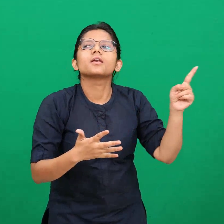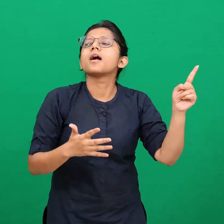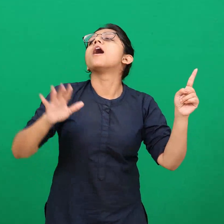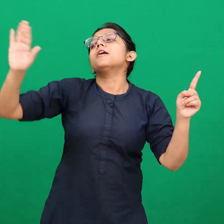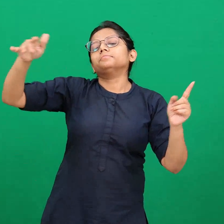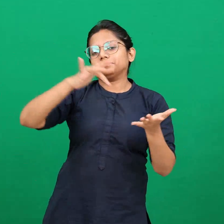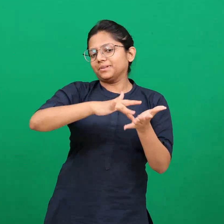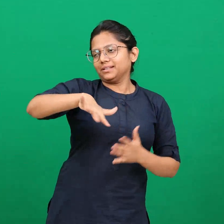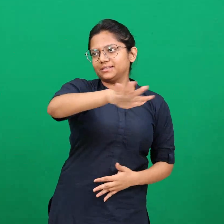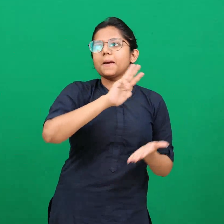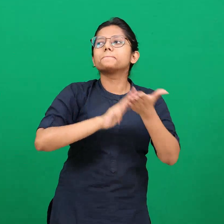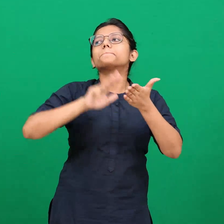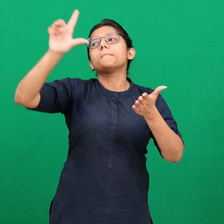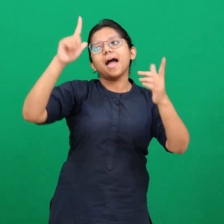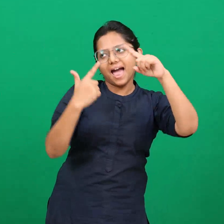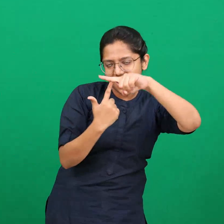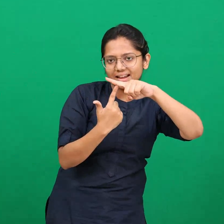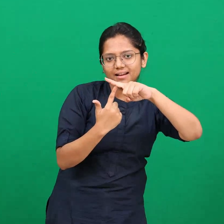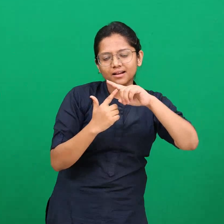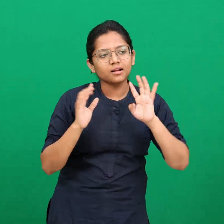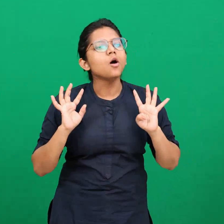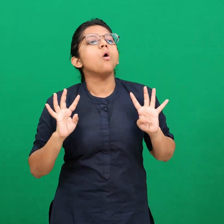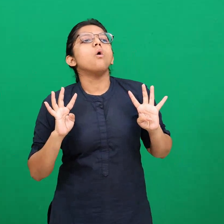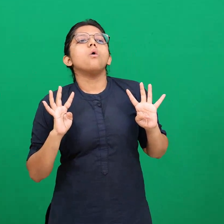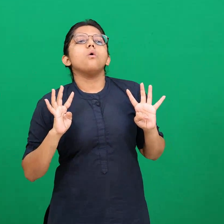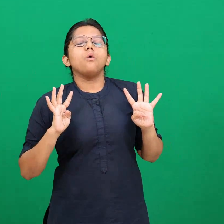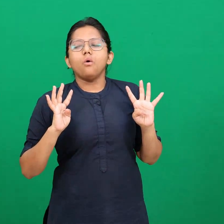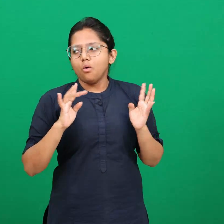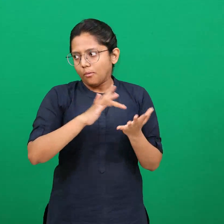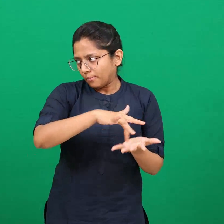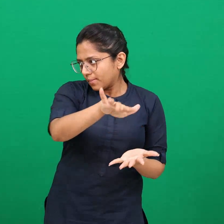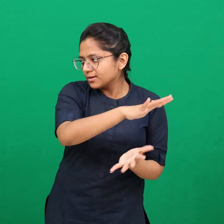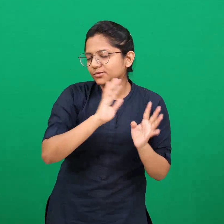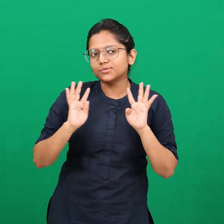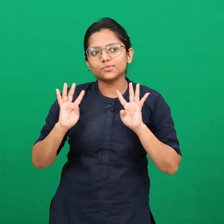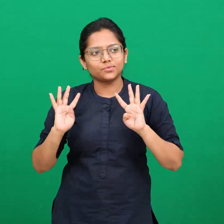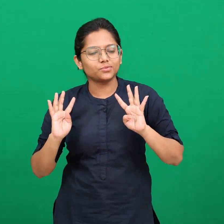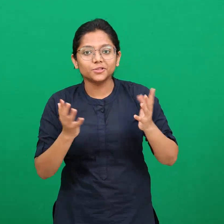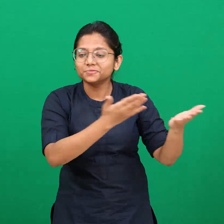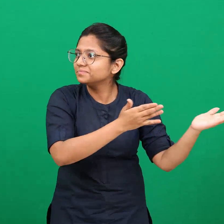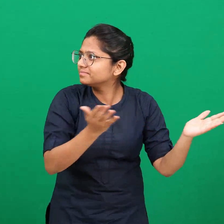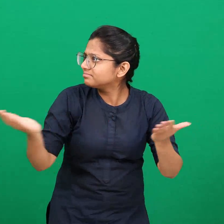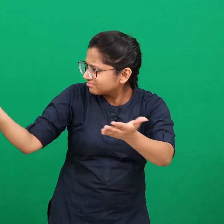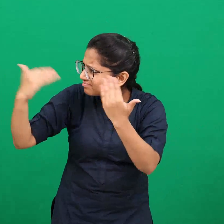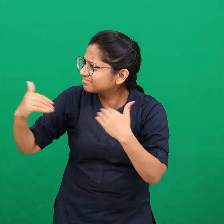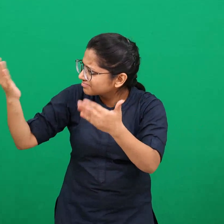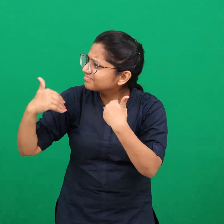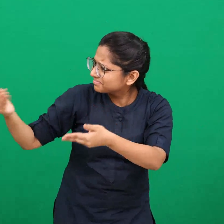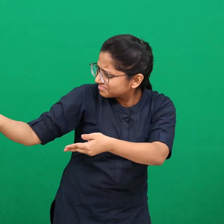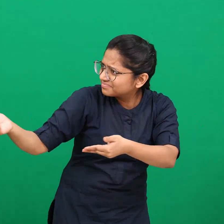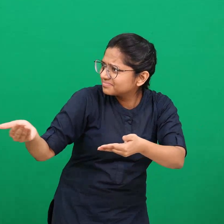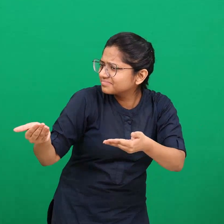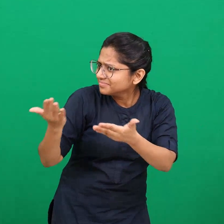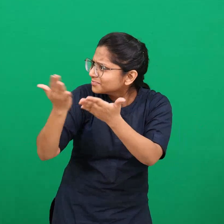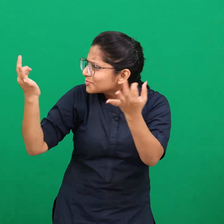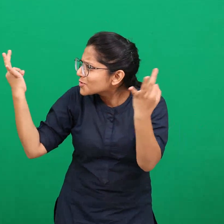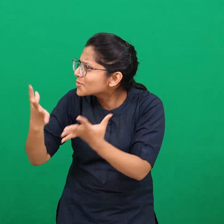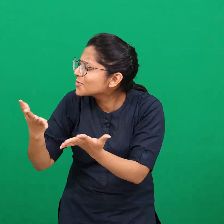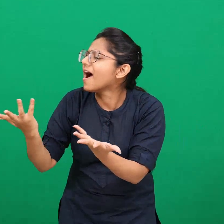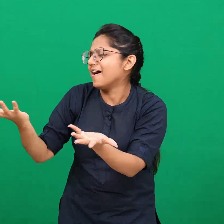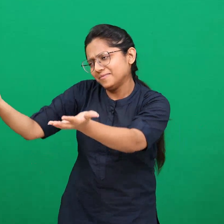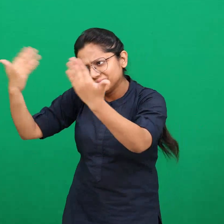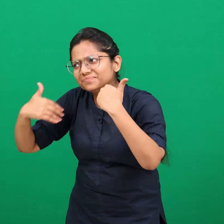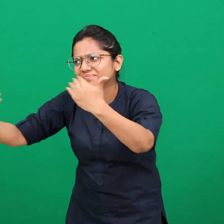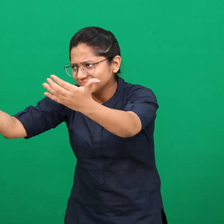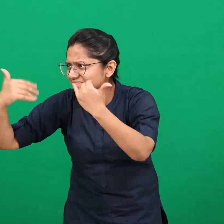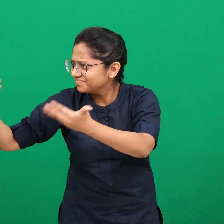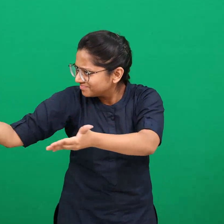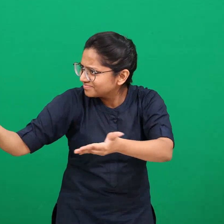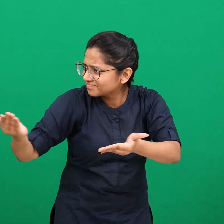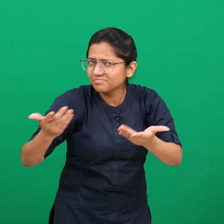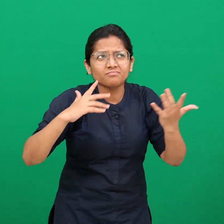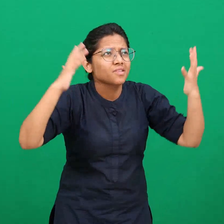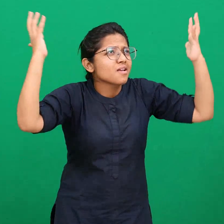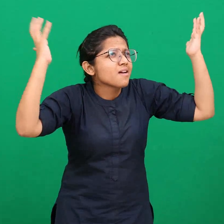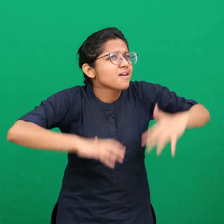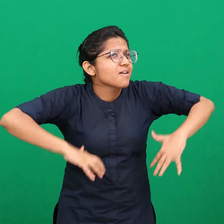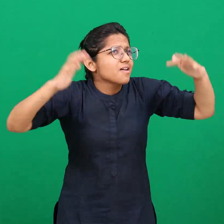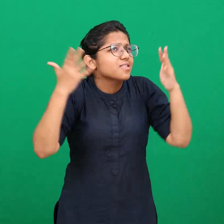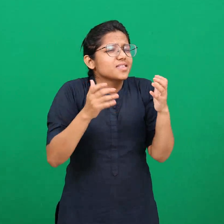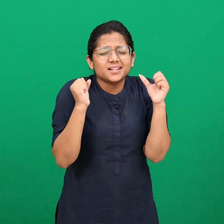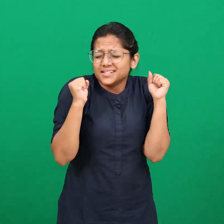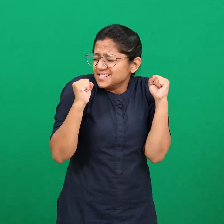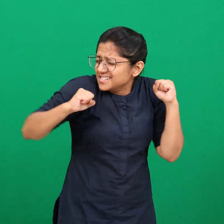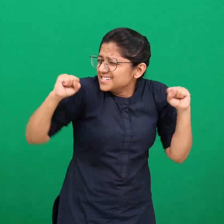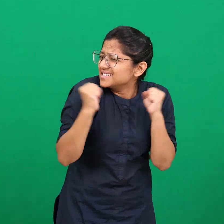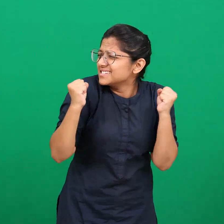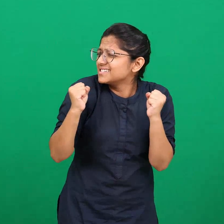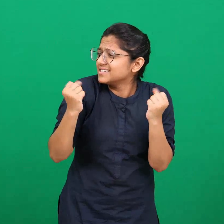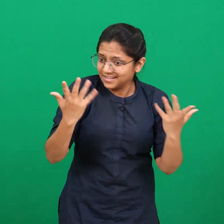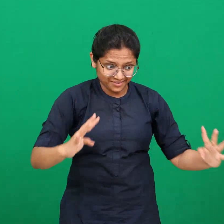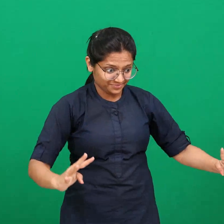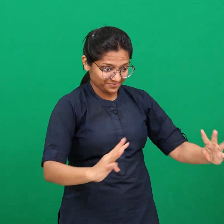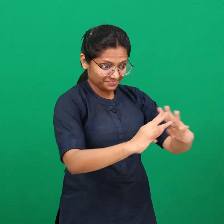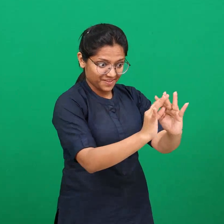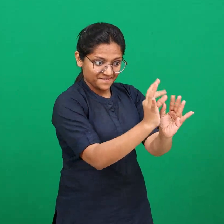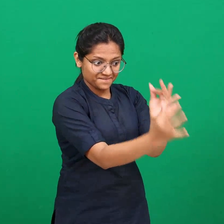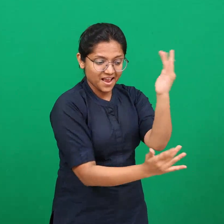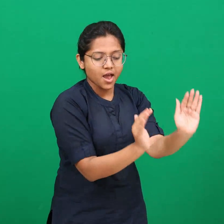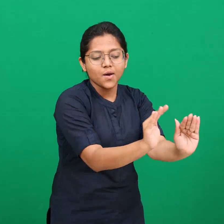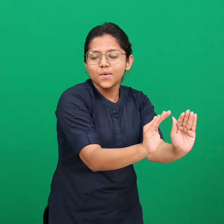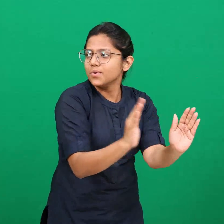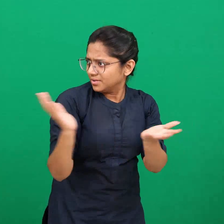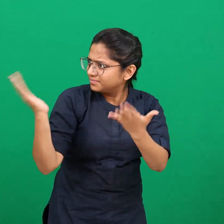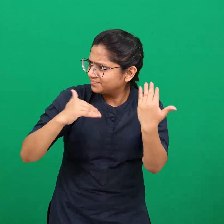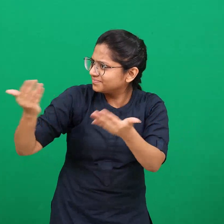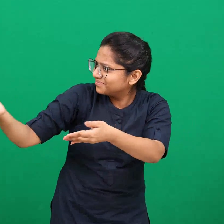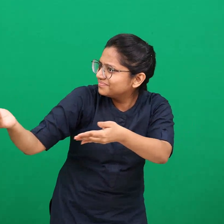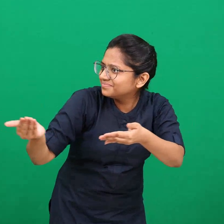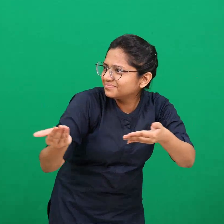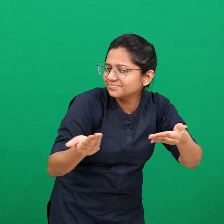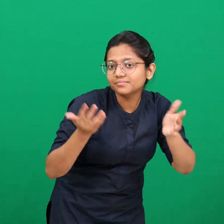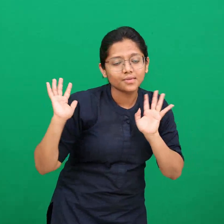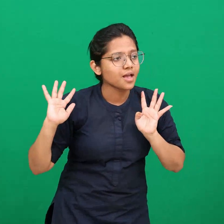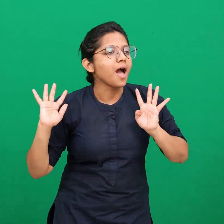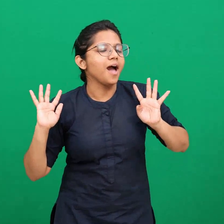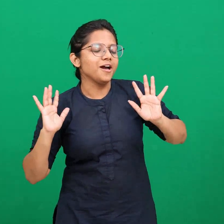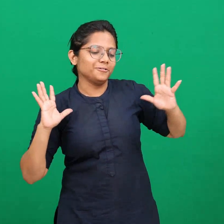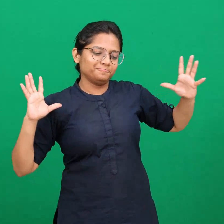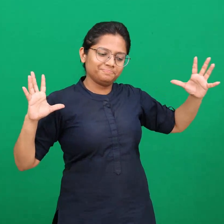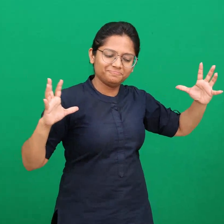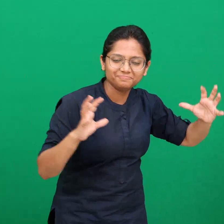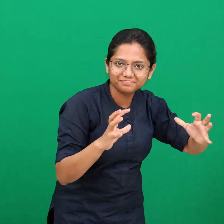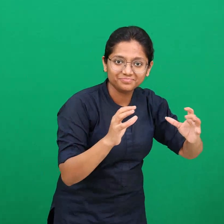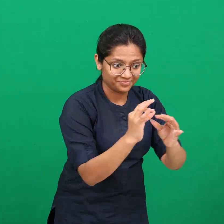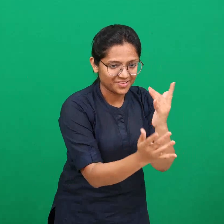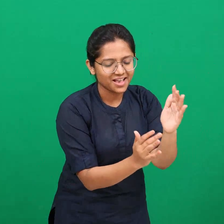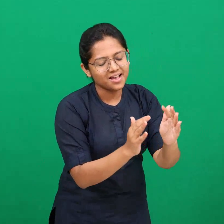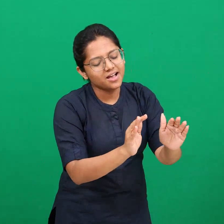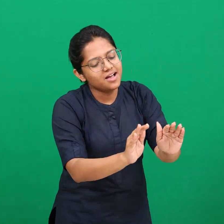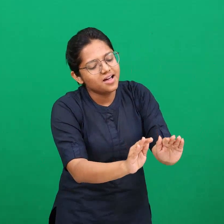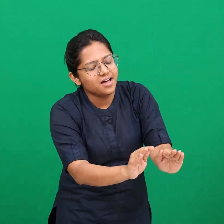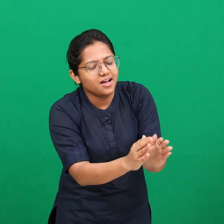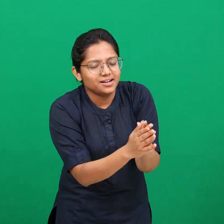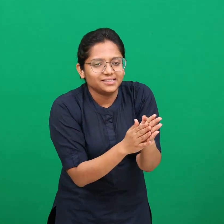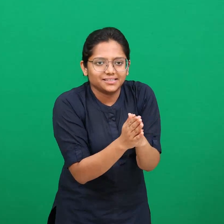They kindled a fire and welcomed all of us because it was raining and cold.